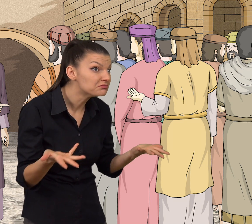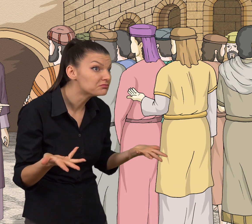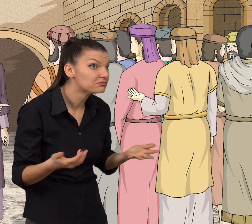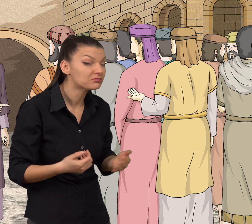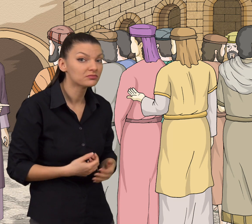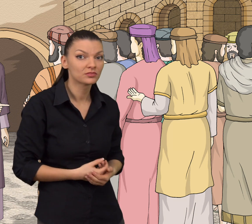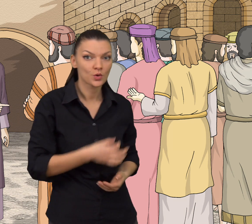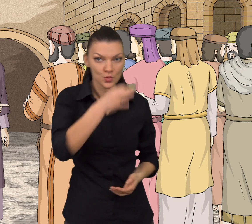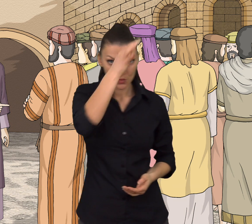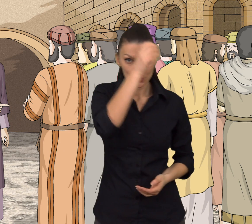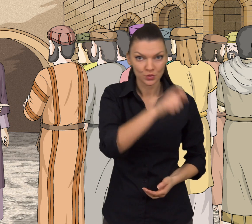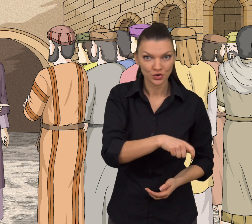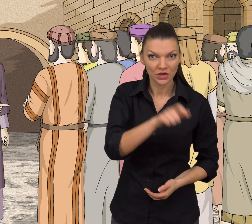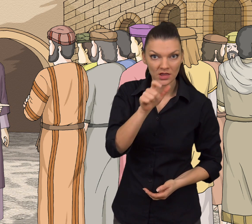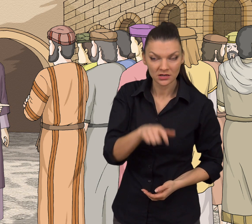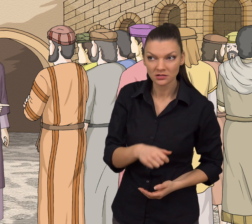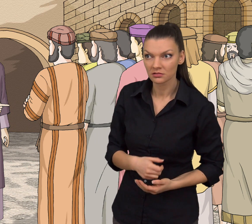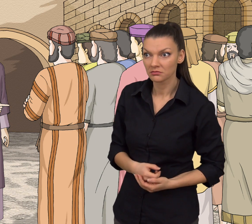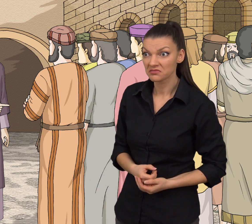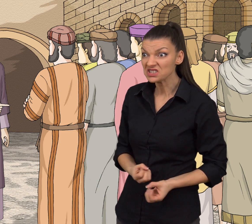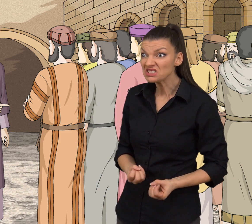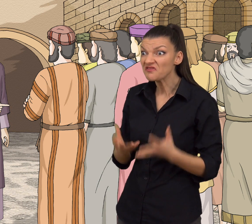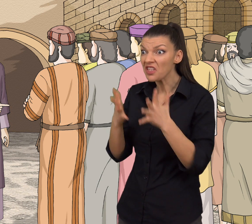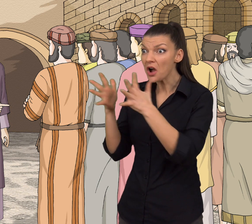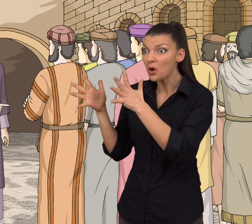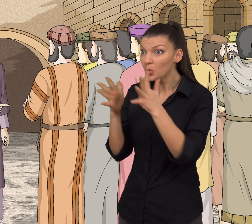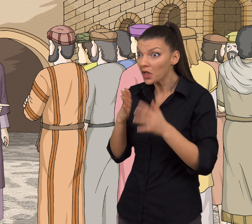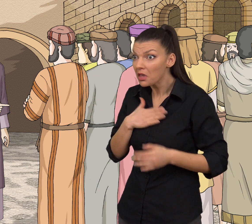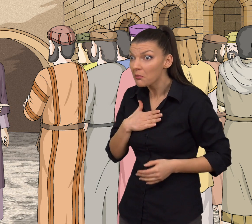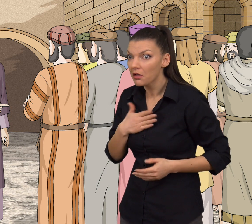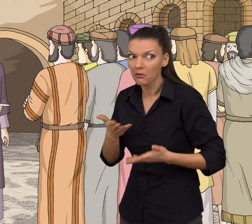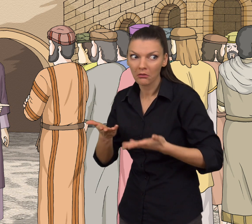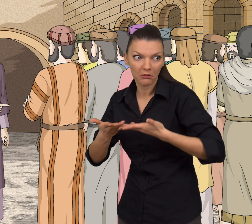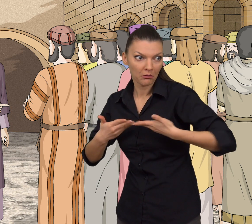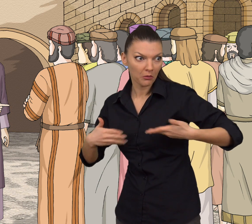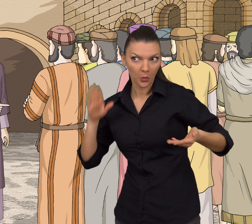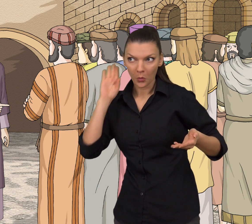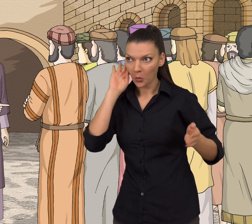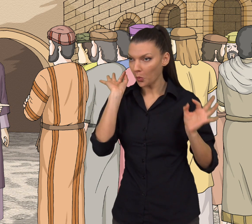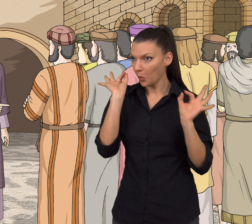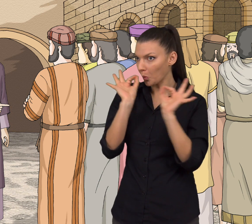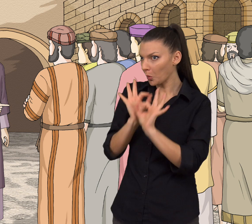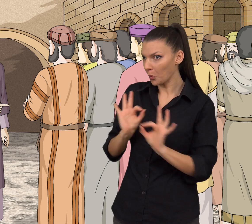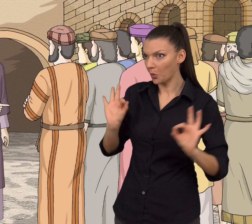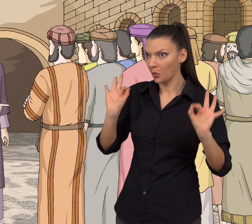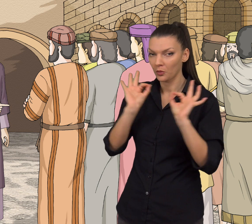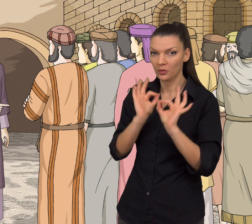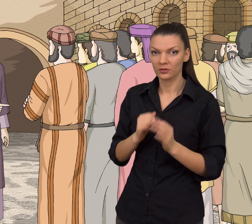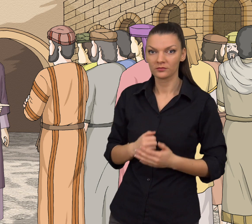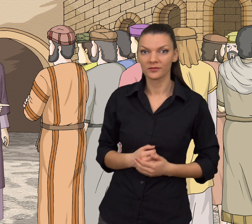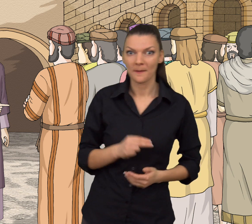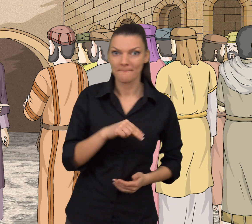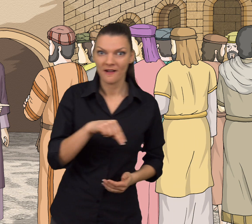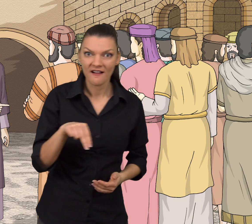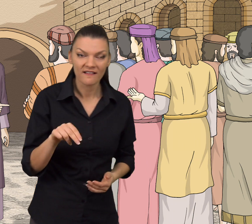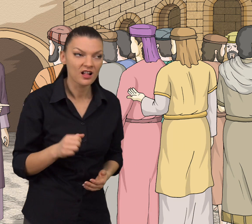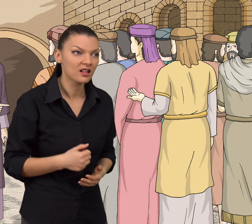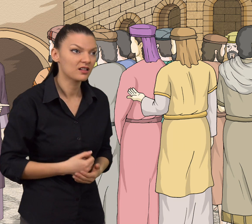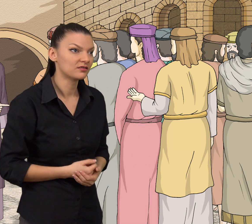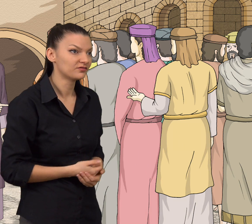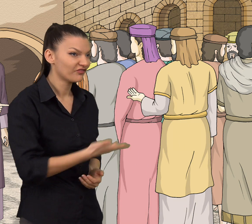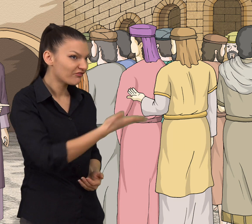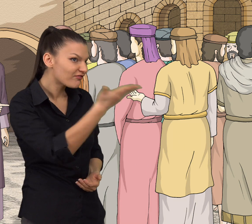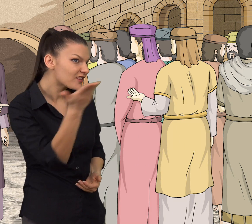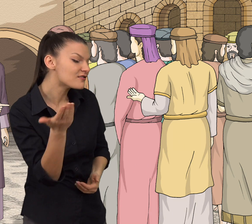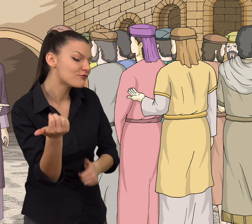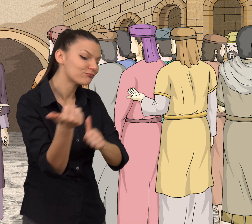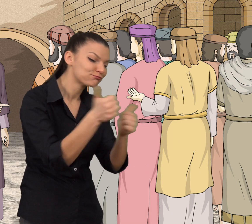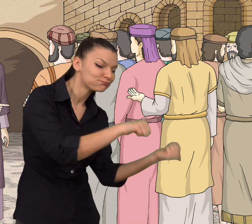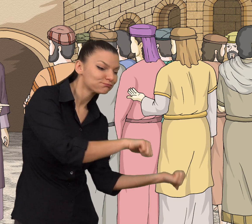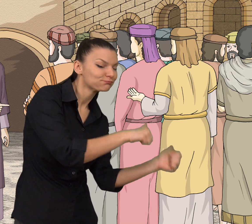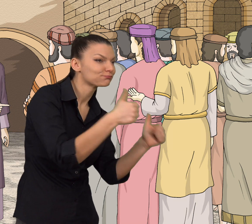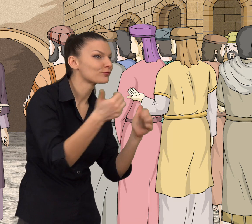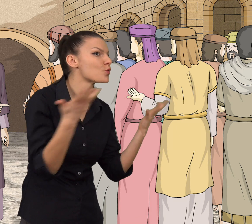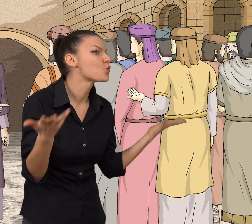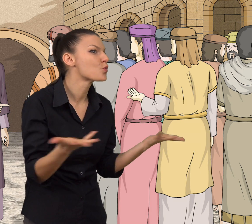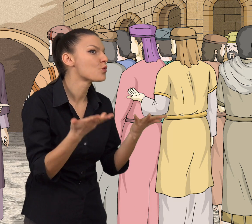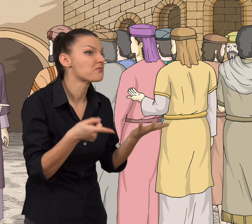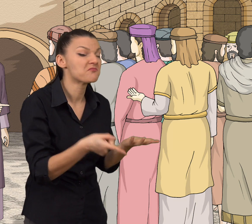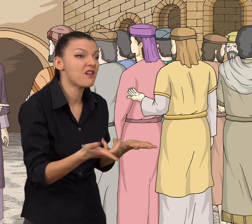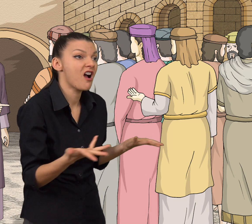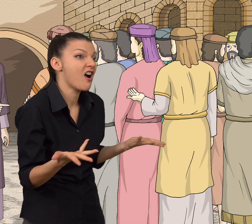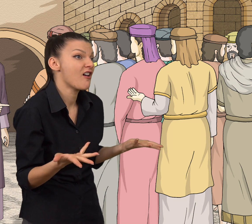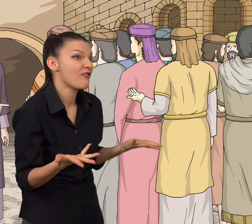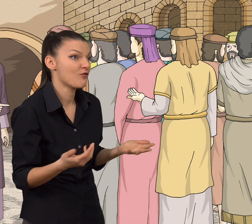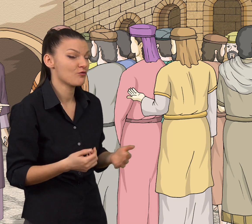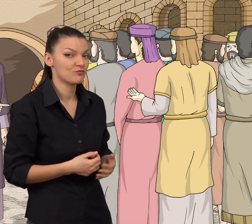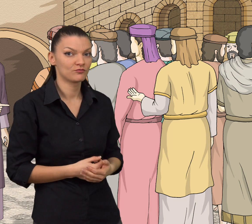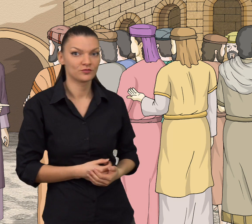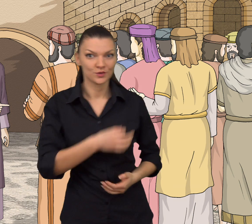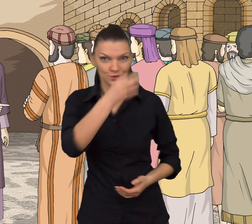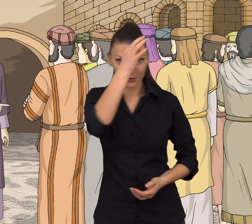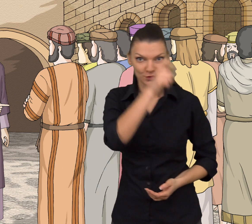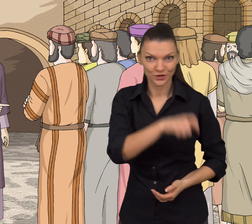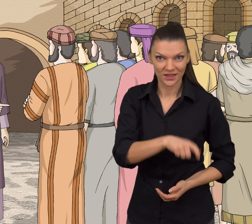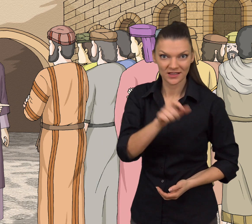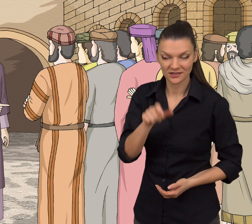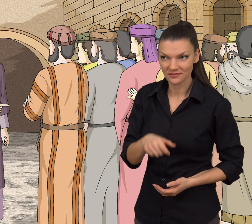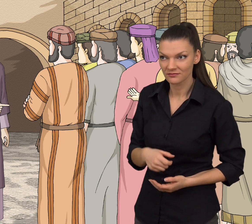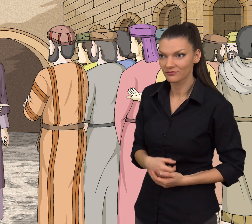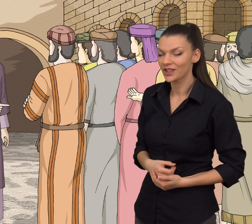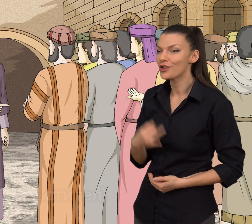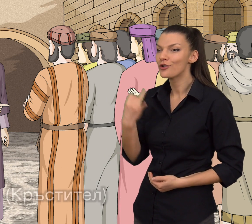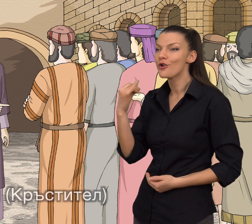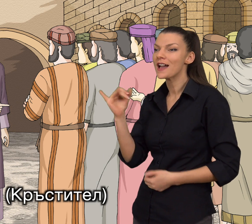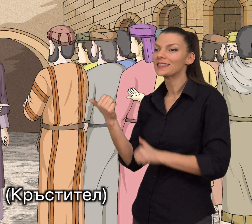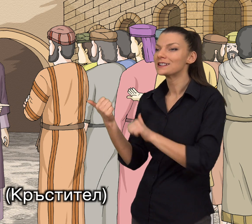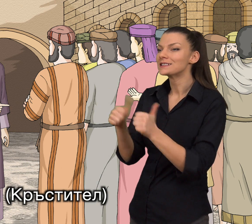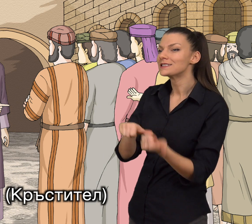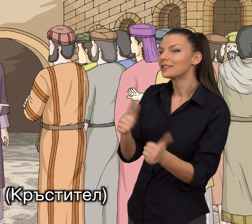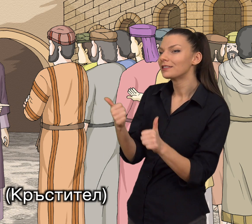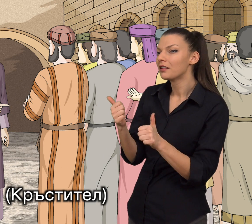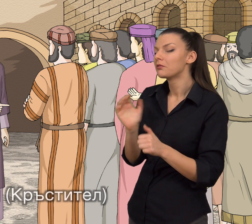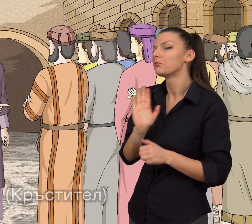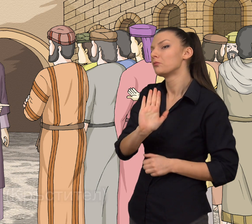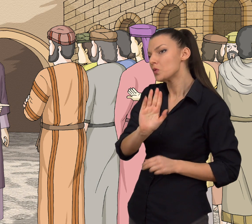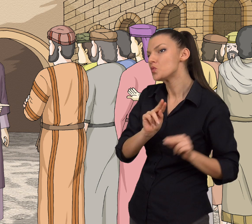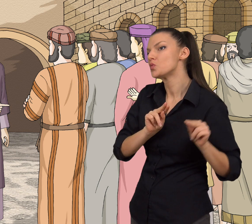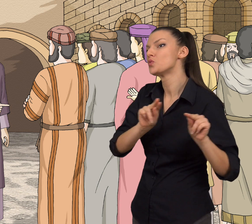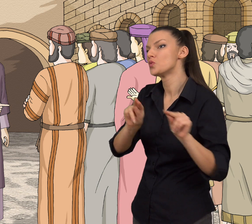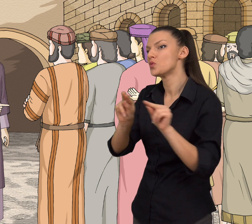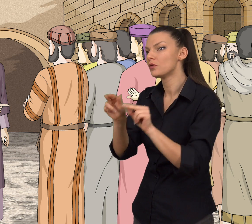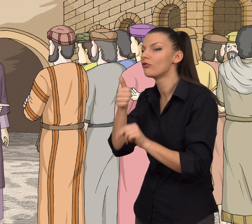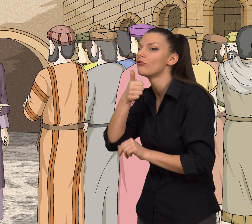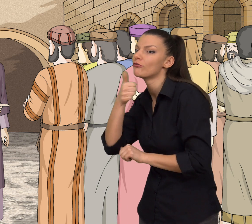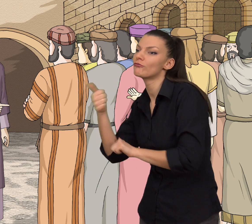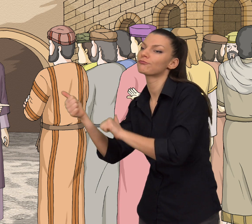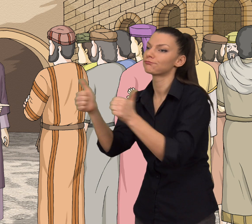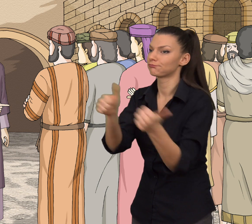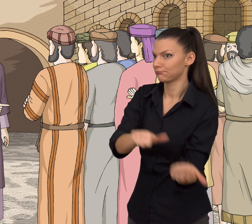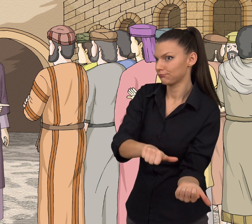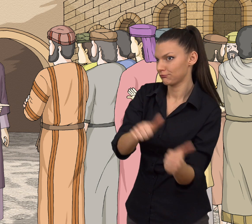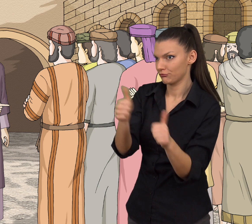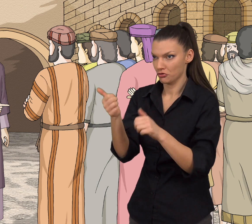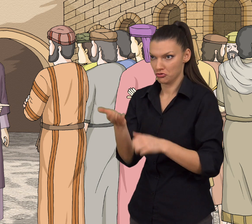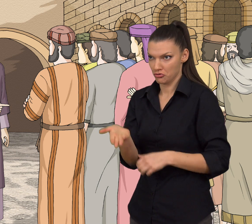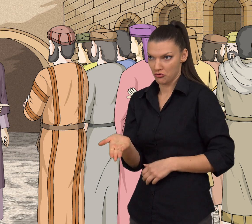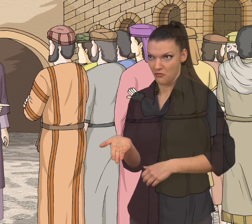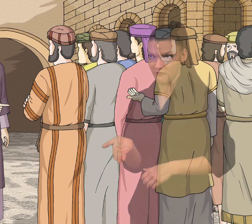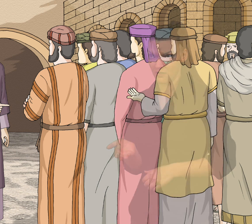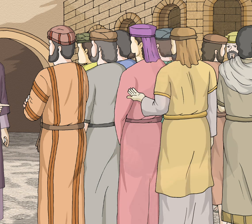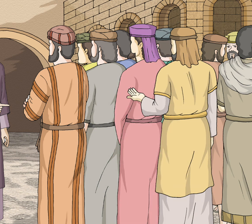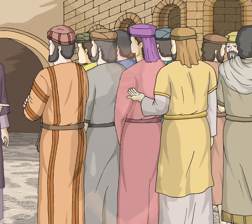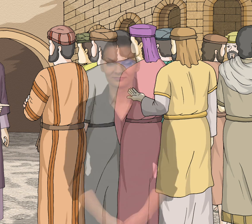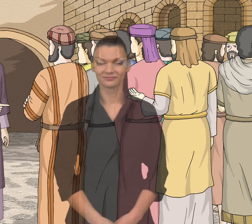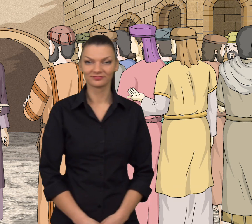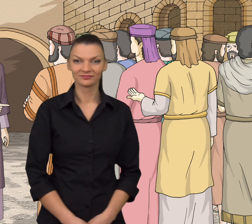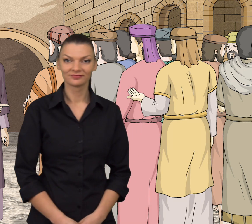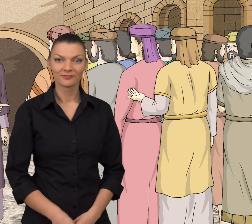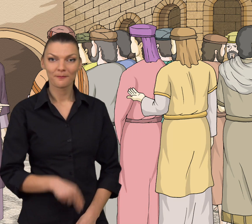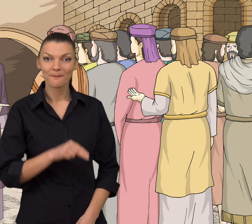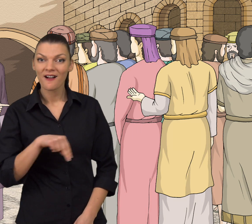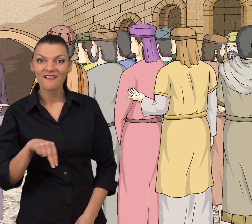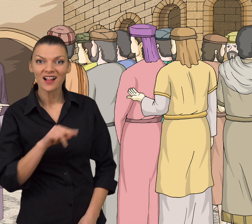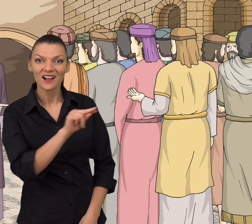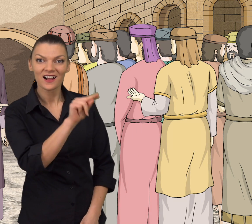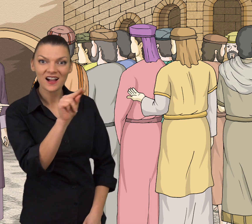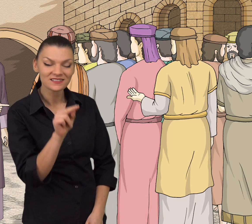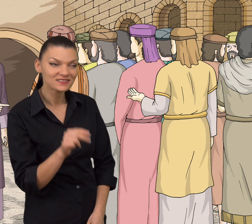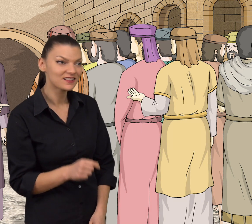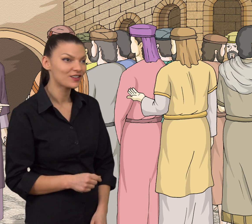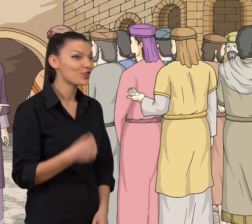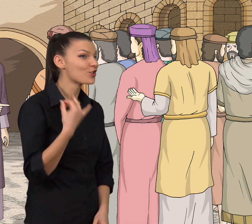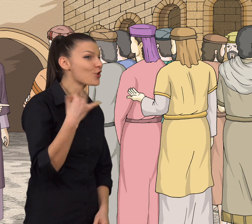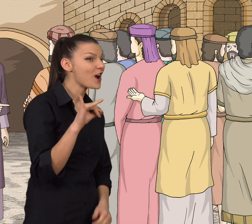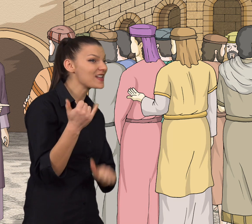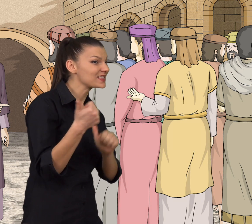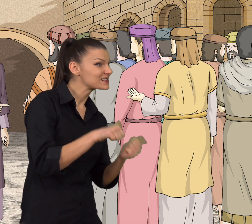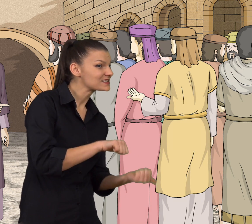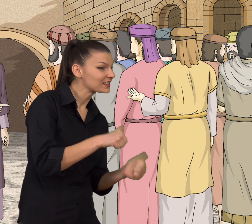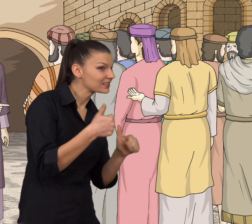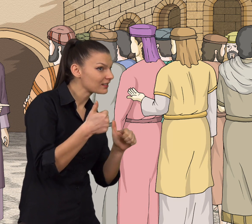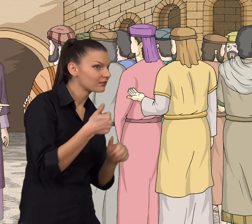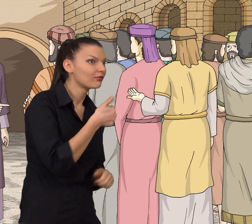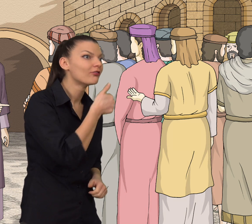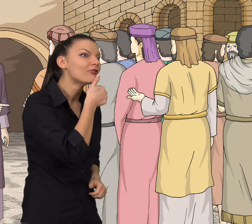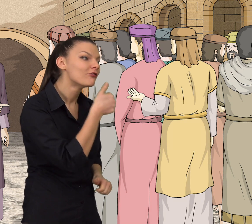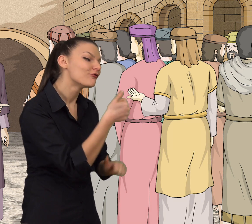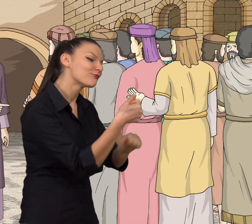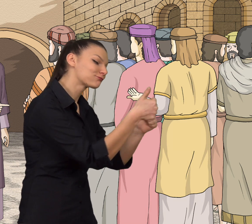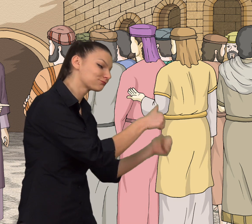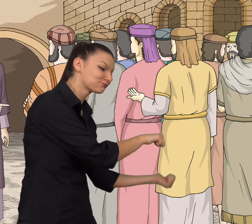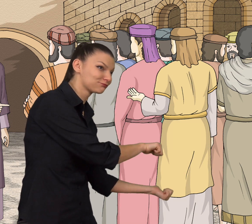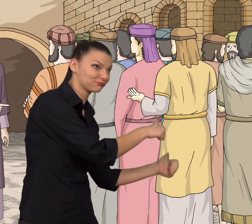“No,” they answered, “we have not even heard that there is a Holy Spirit.” “Into what, then, were you baptized?” Paul asked.